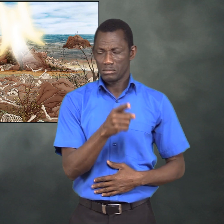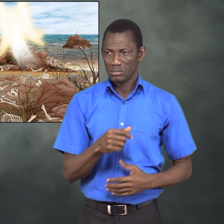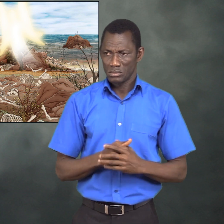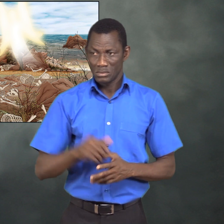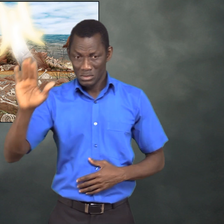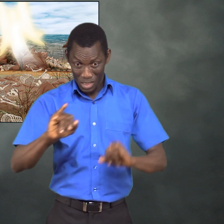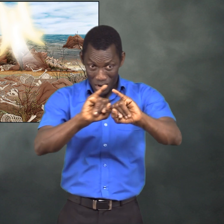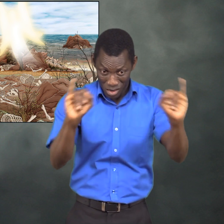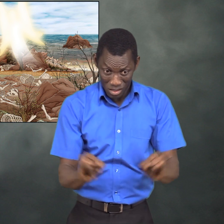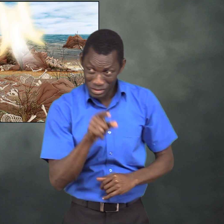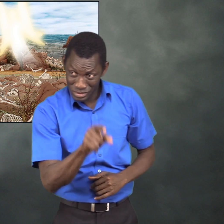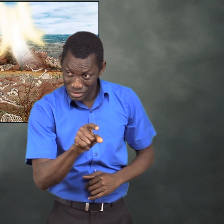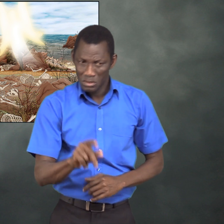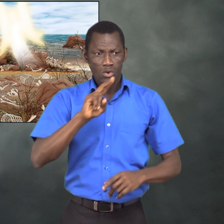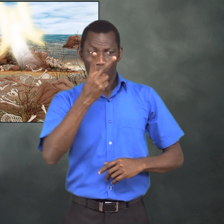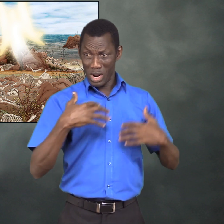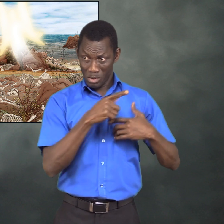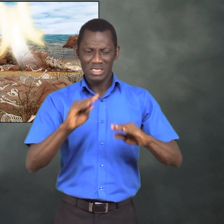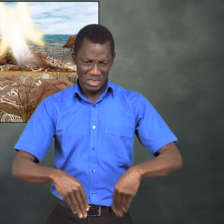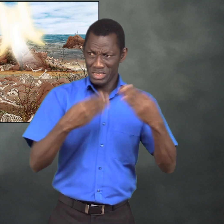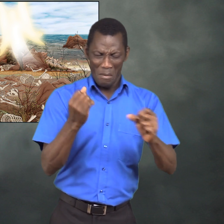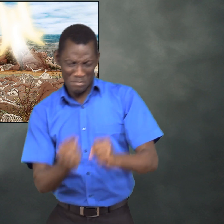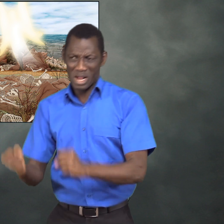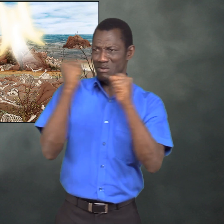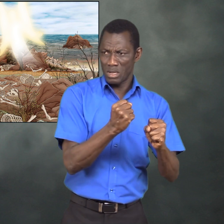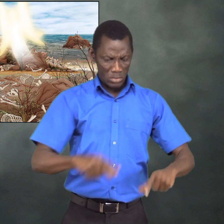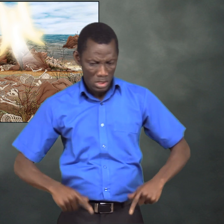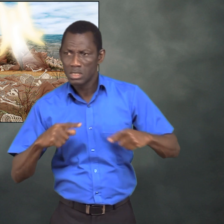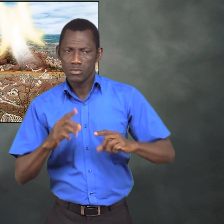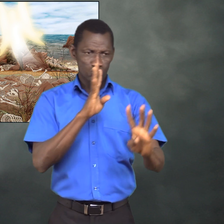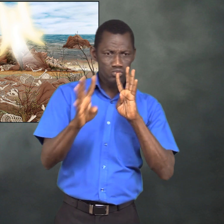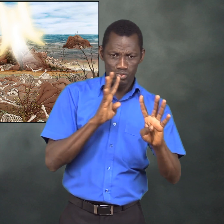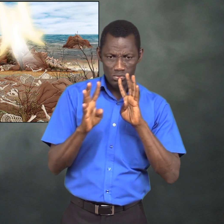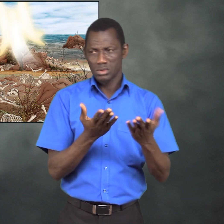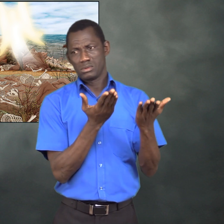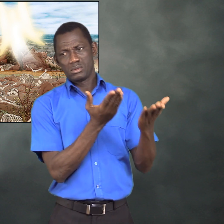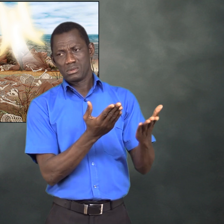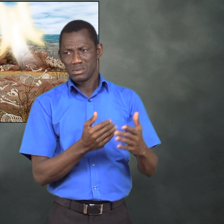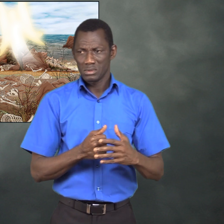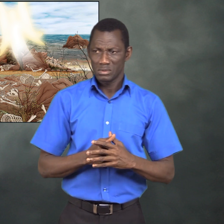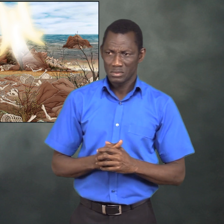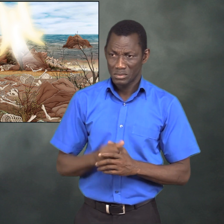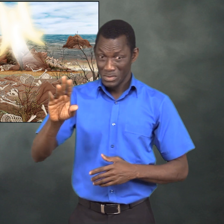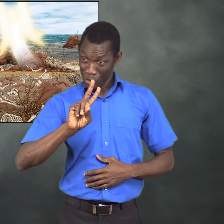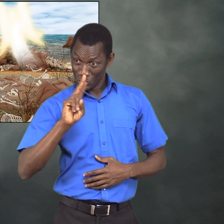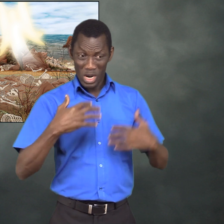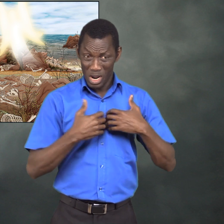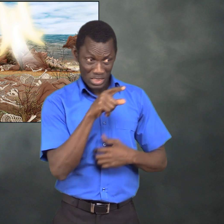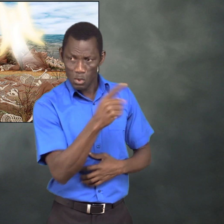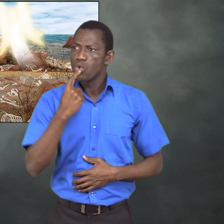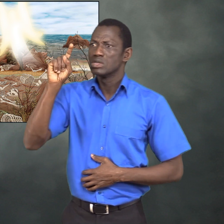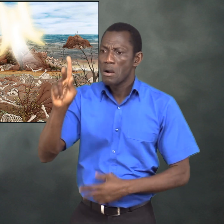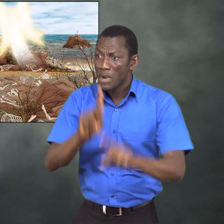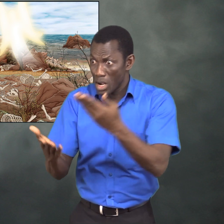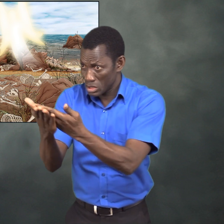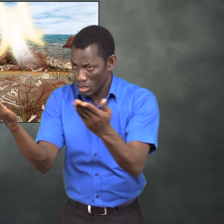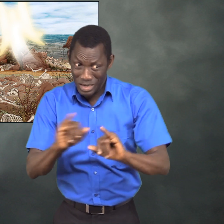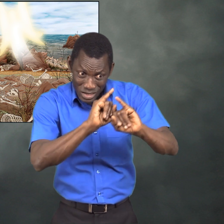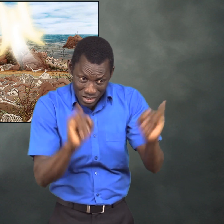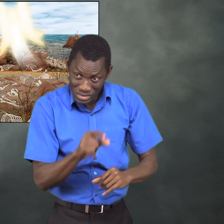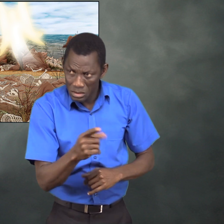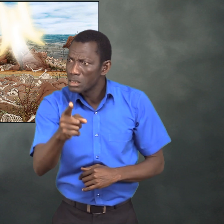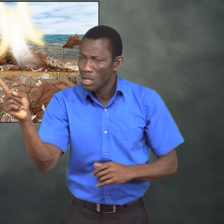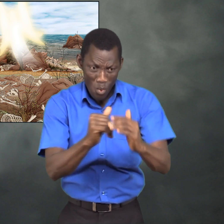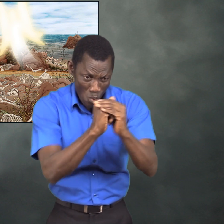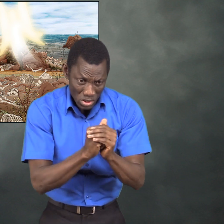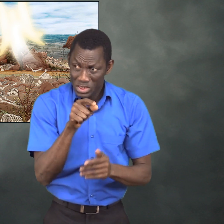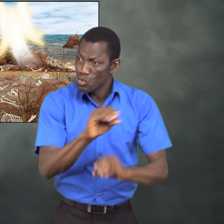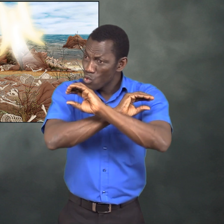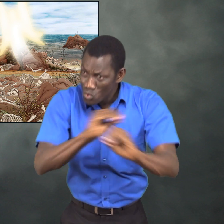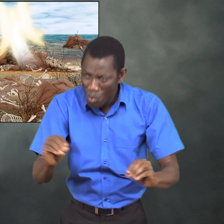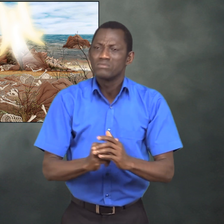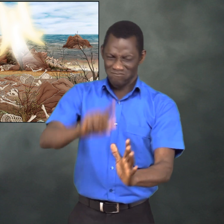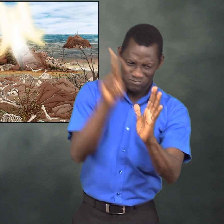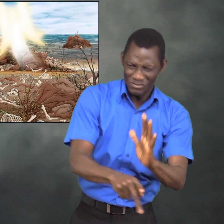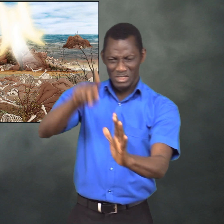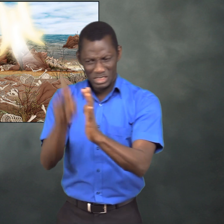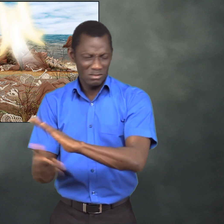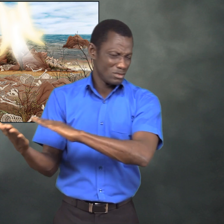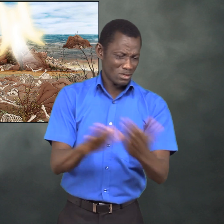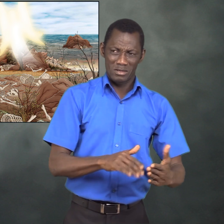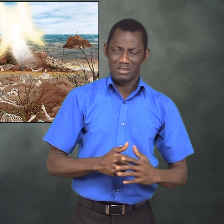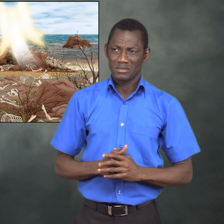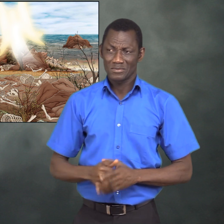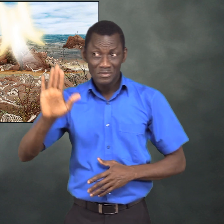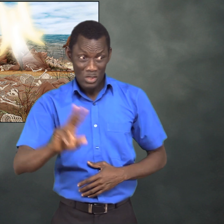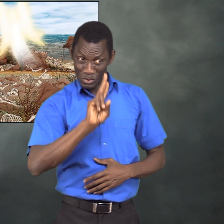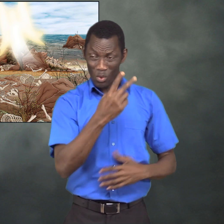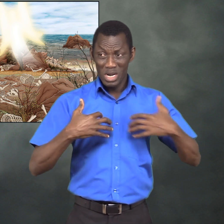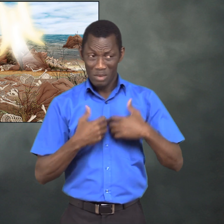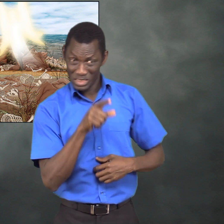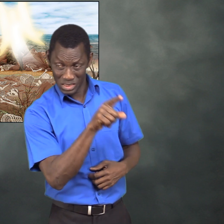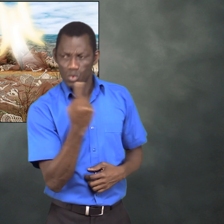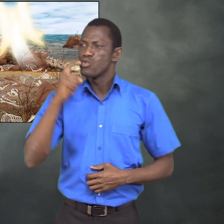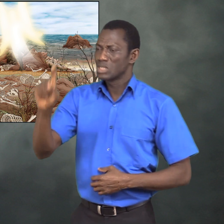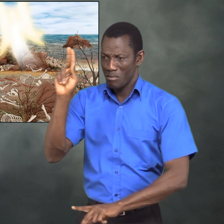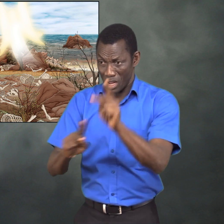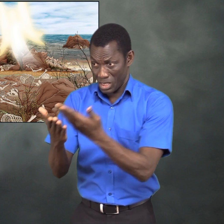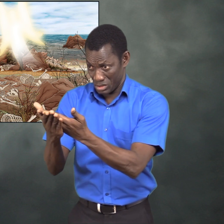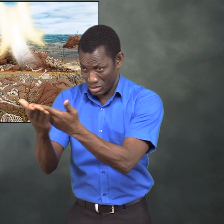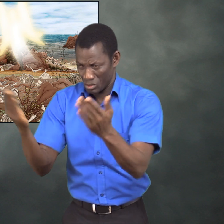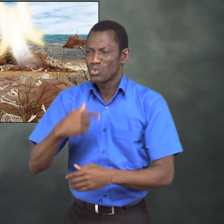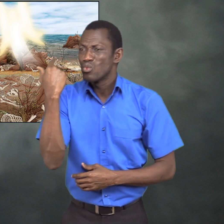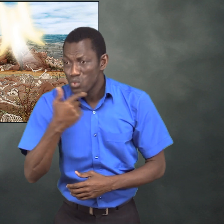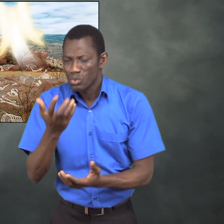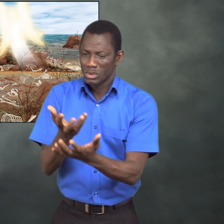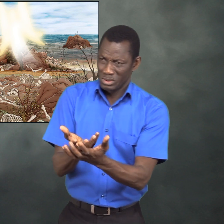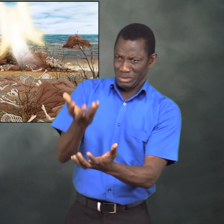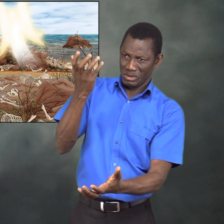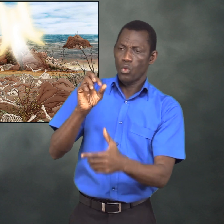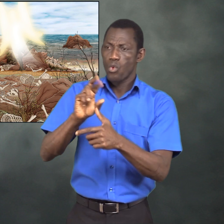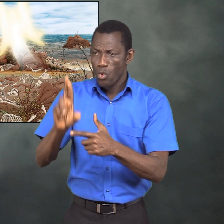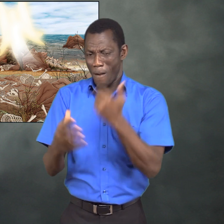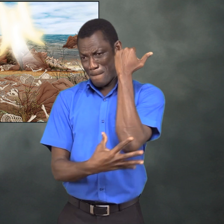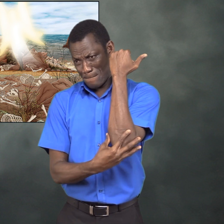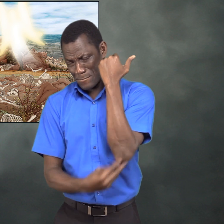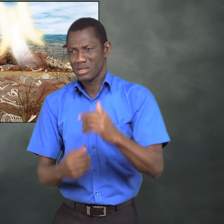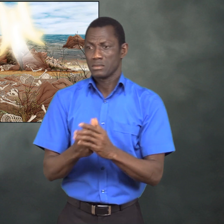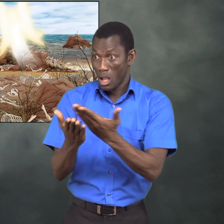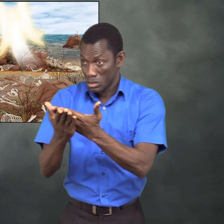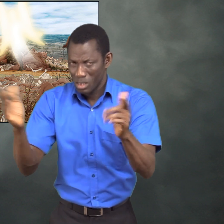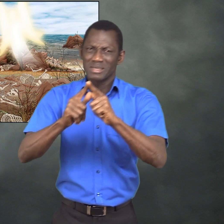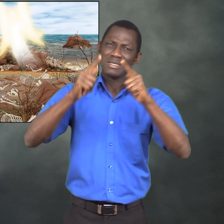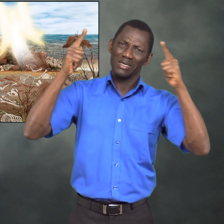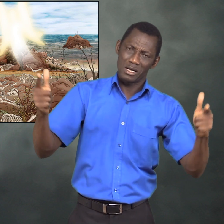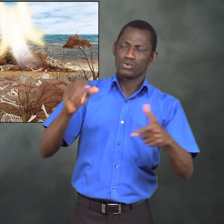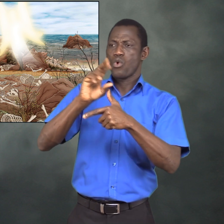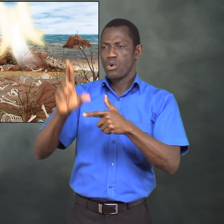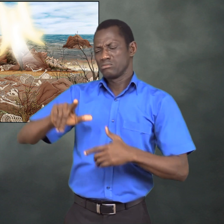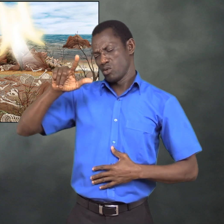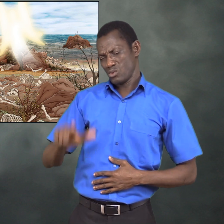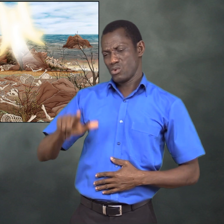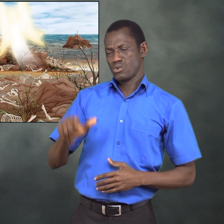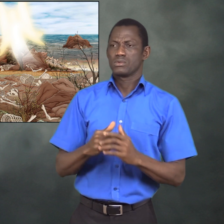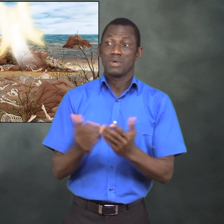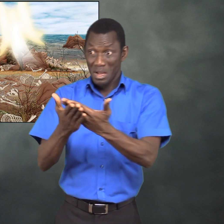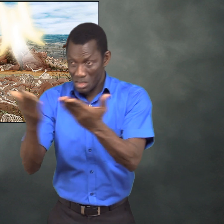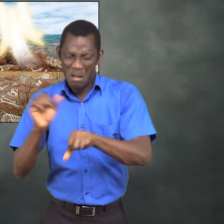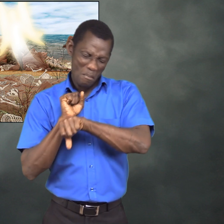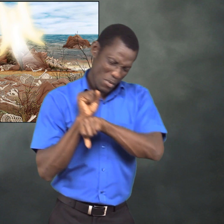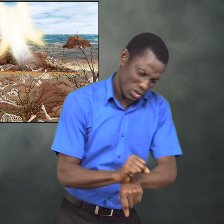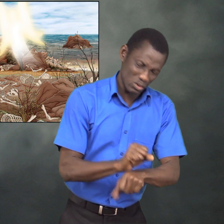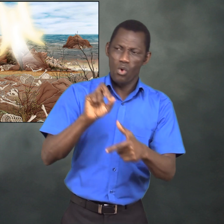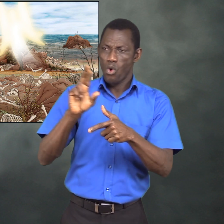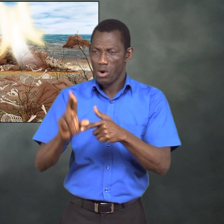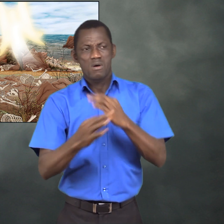The second beast was permitted to give breath to the image of the first beast, so that the image could speak and cause all who refused to worship it to be killed.